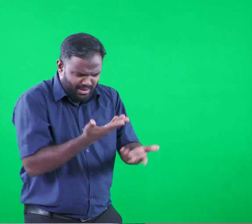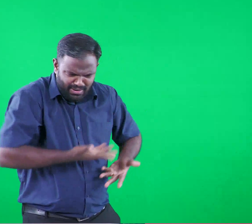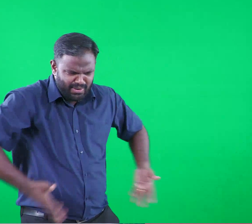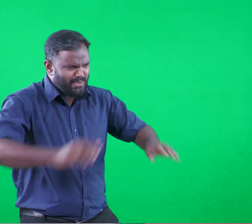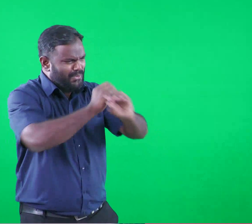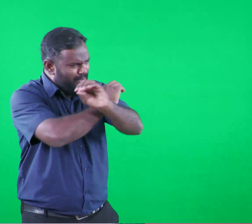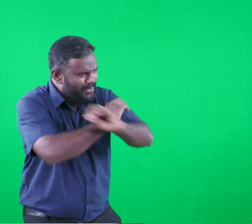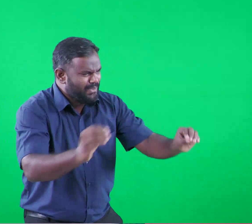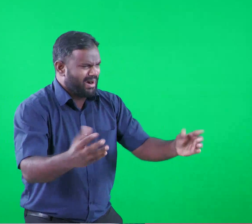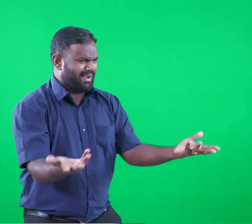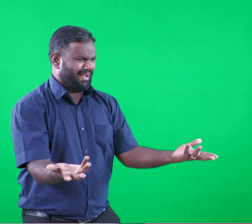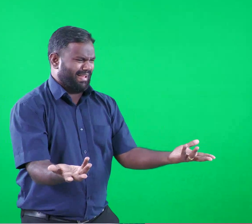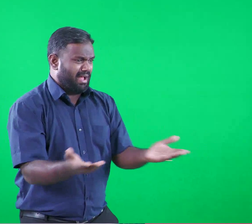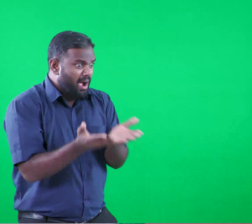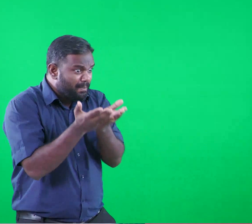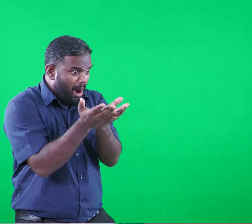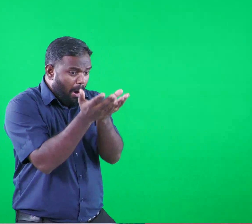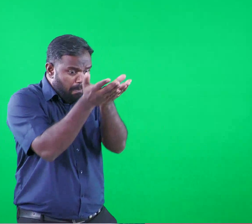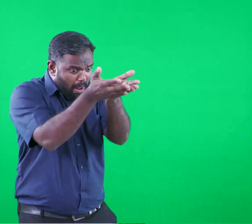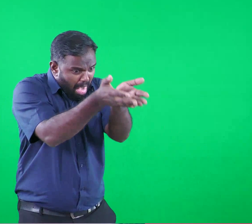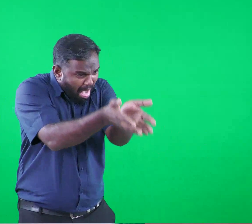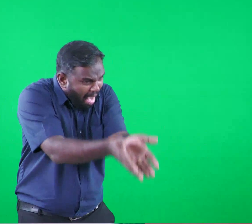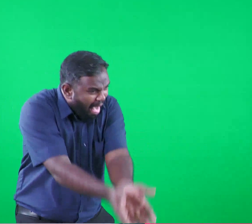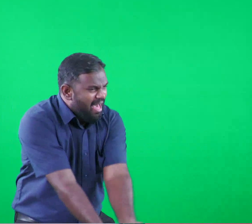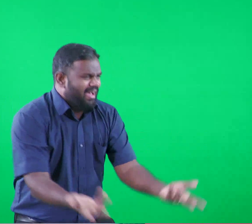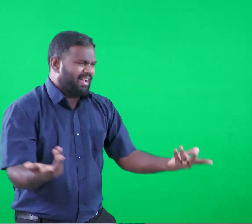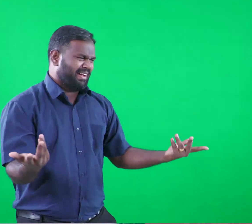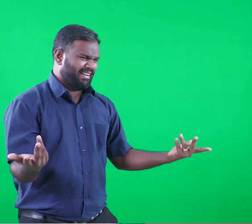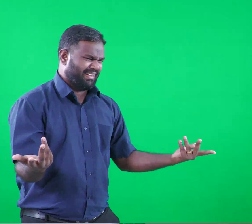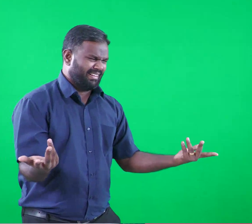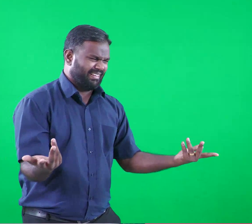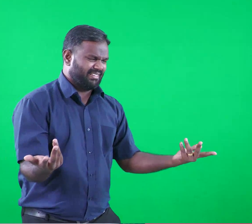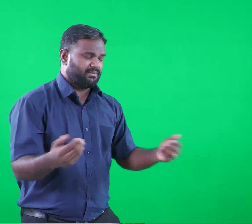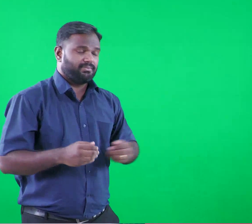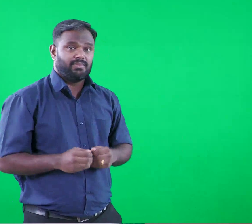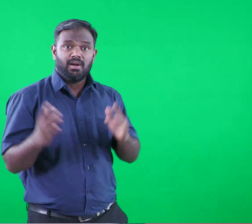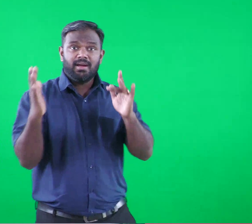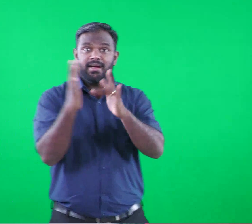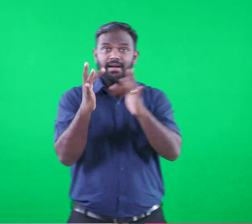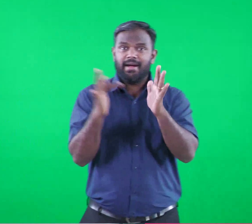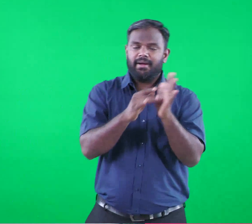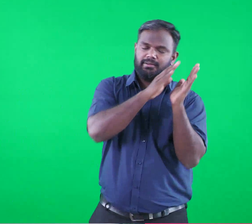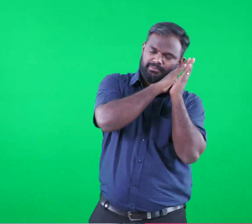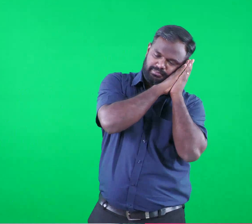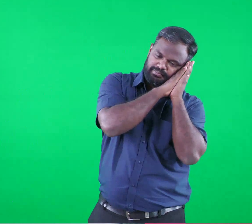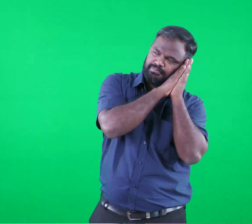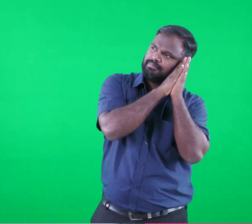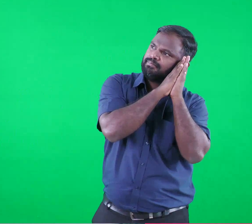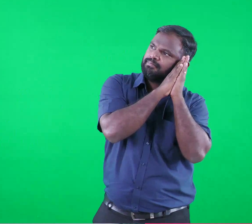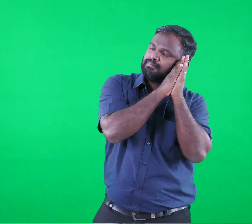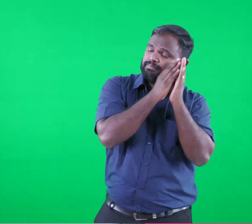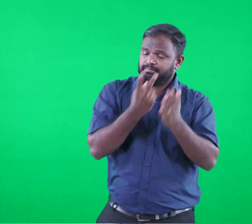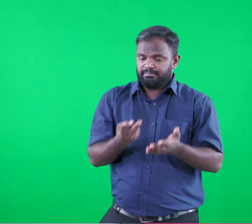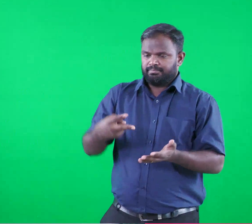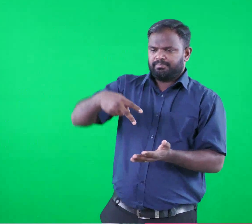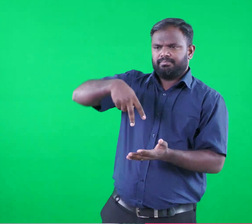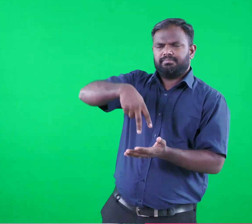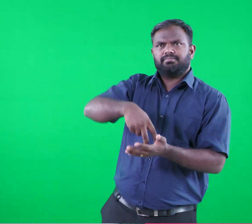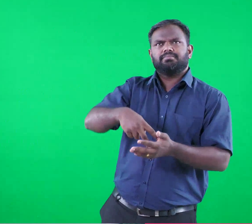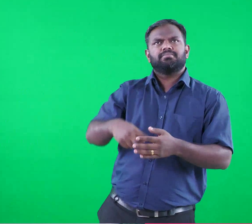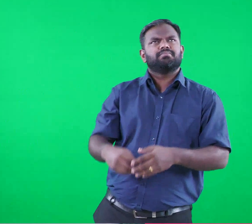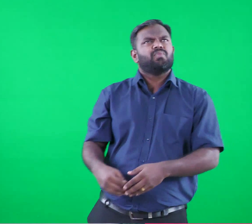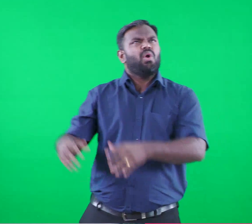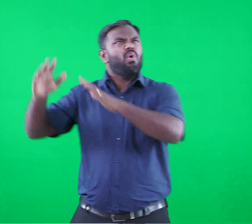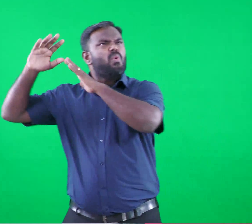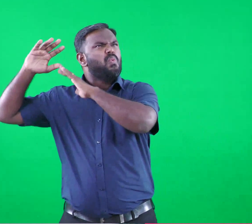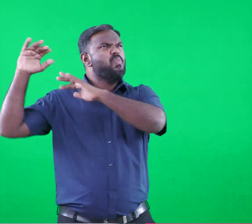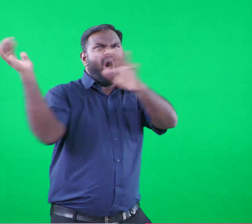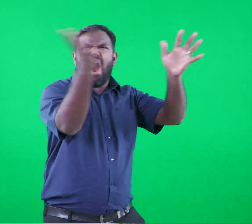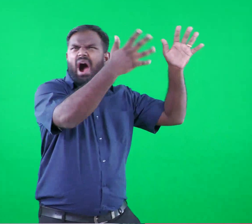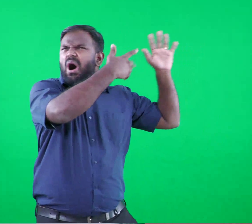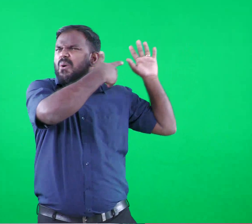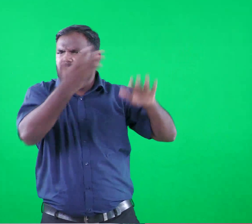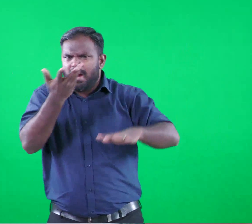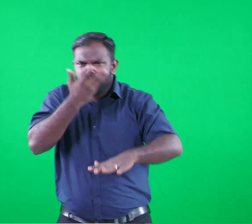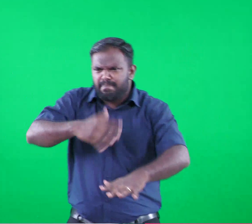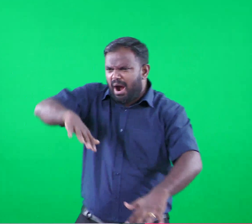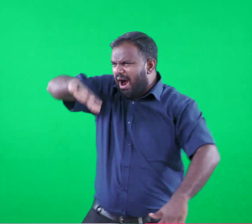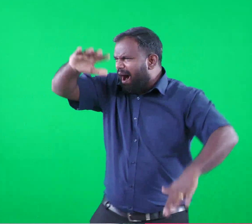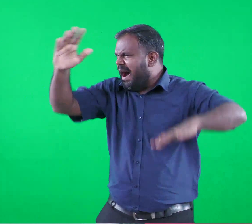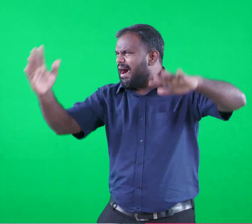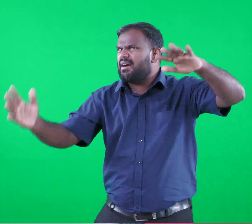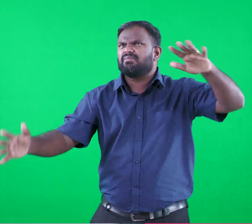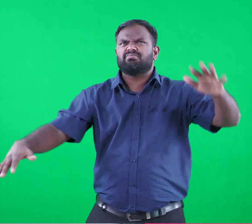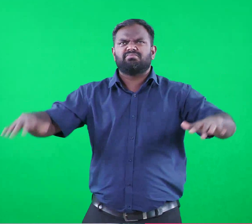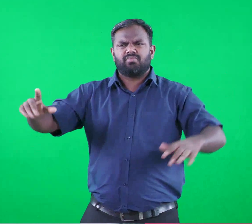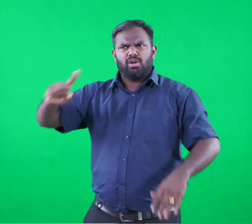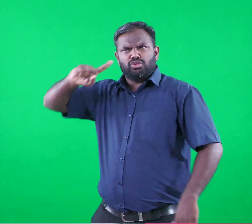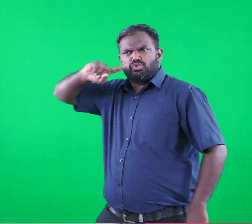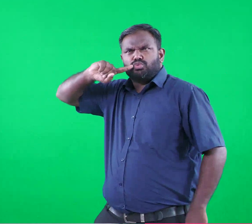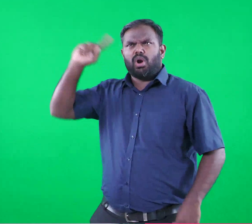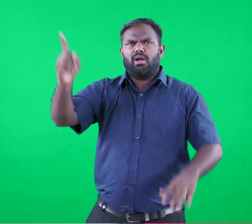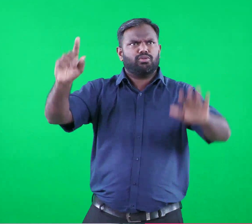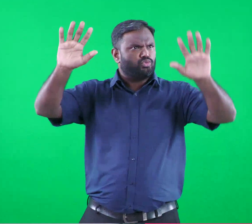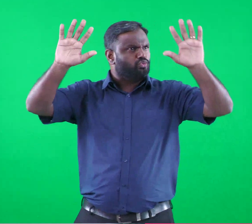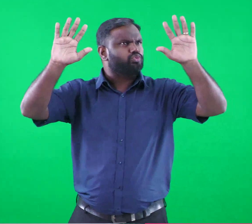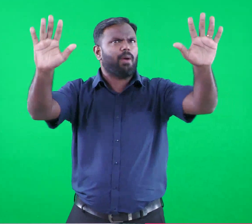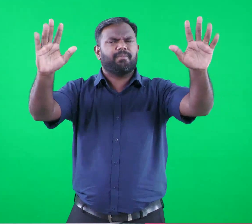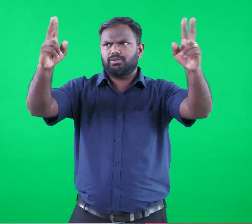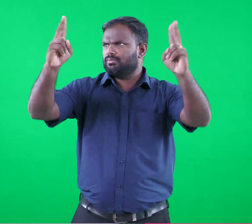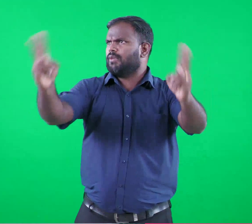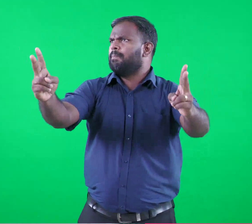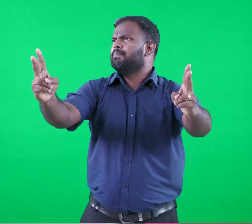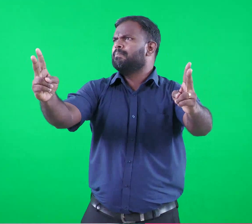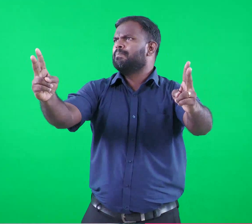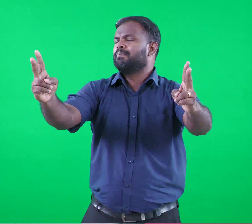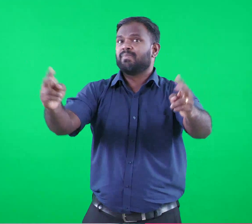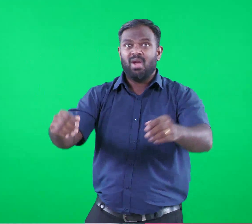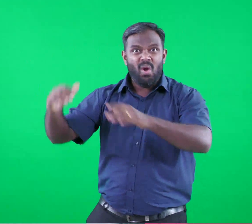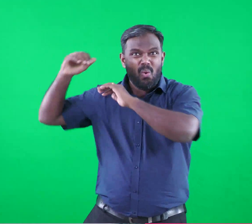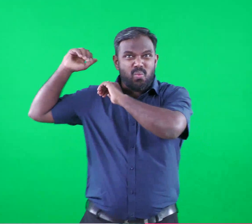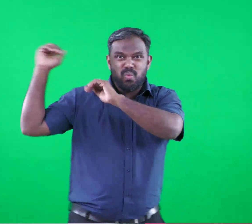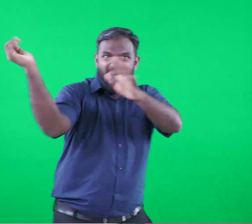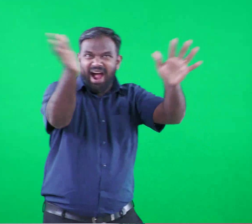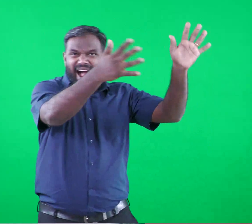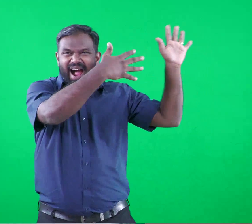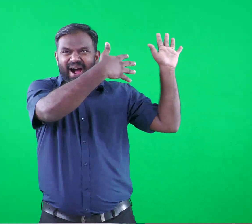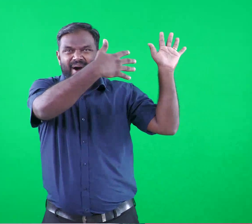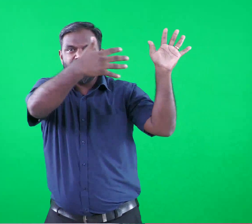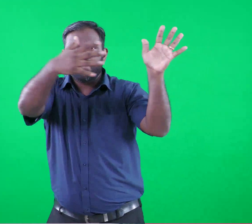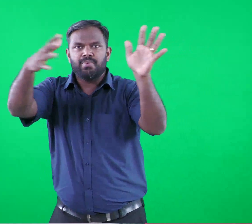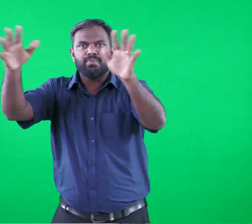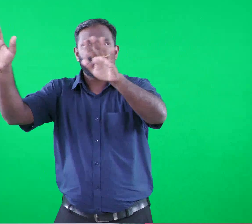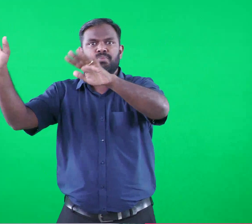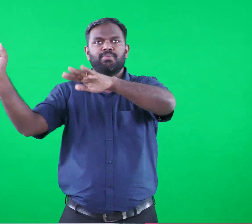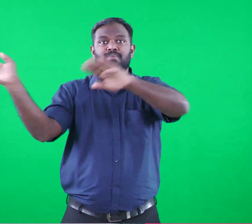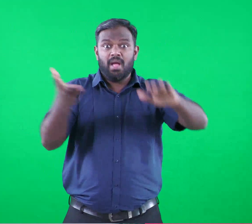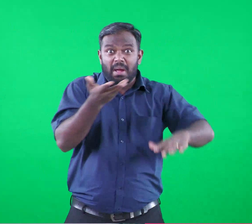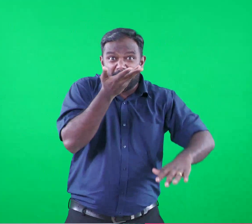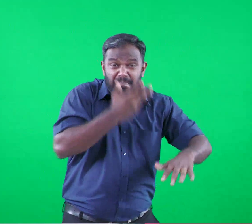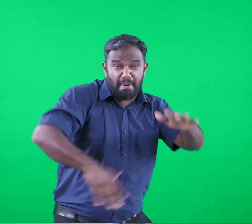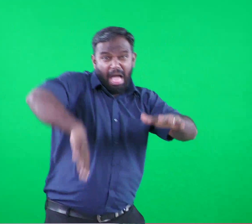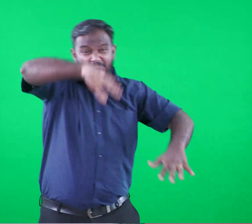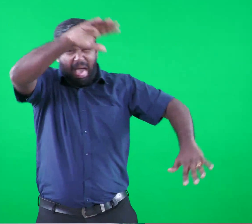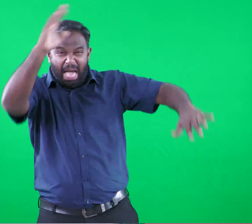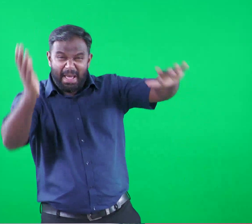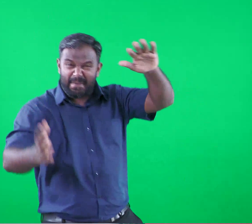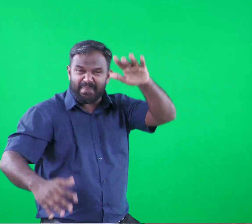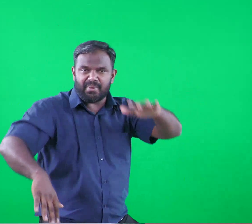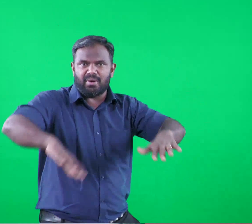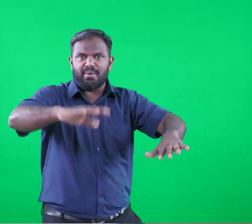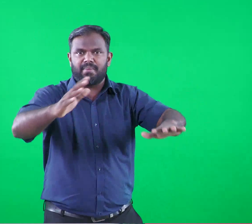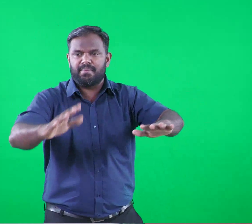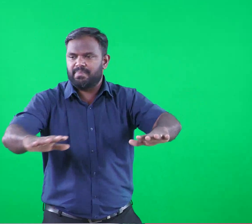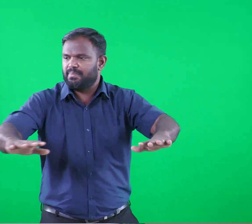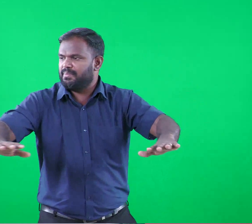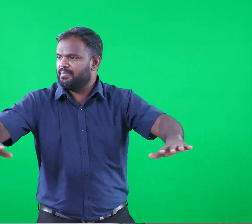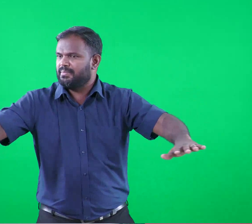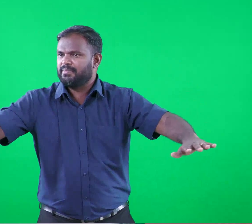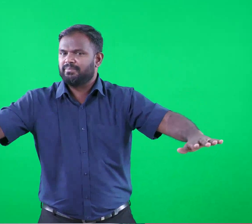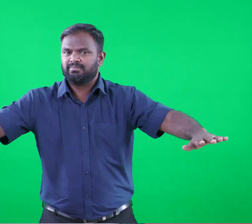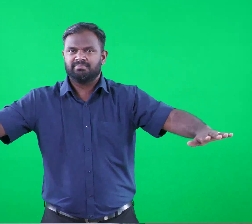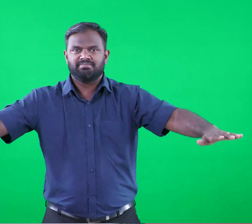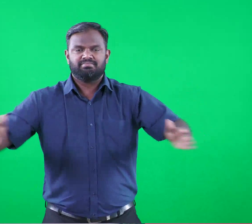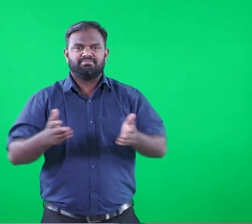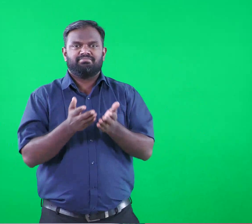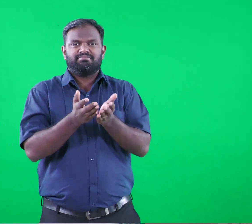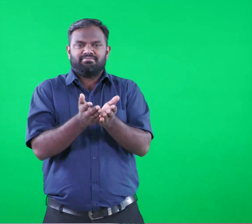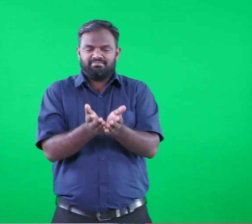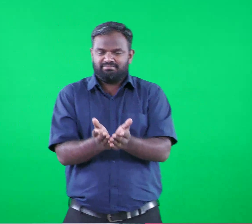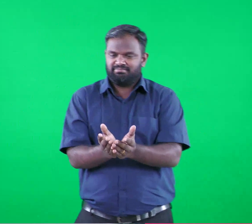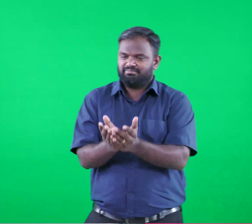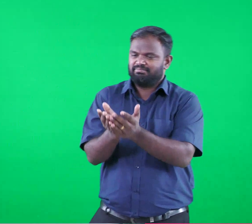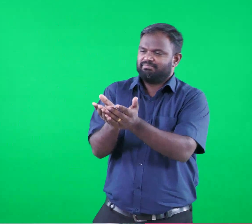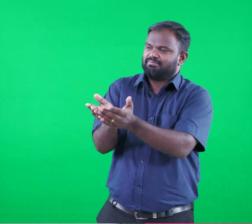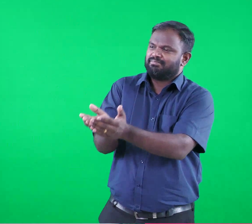Then Jesus got up and rebuked the wind and the sea. " Silence!" He commanded. " Be still!"